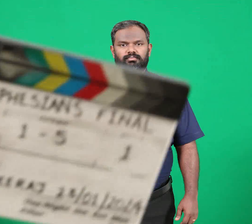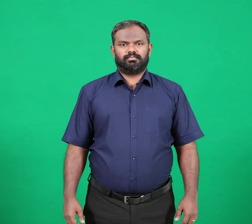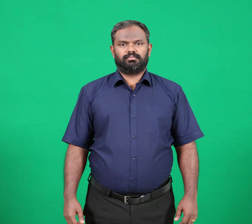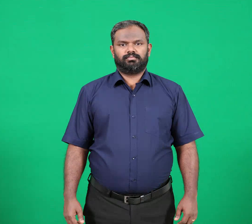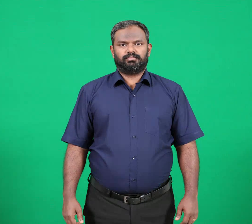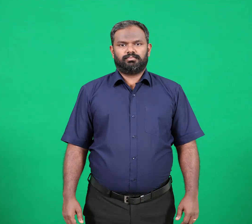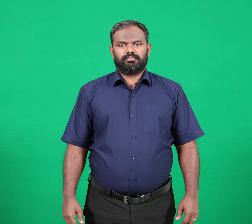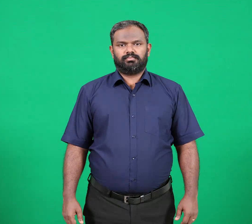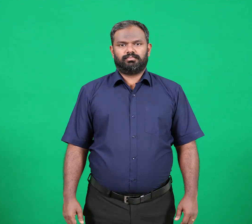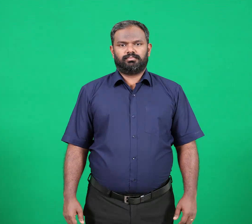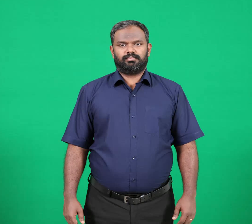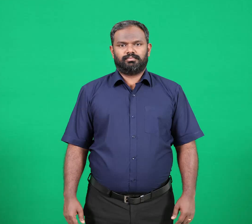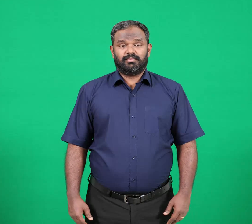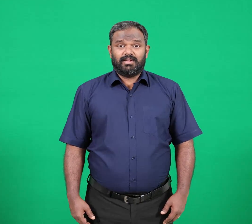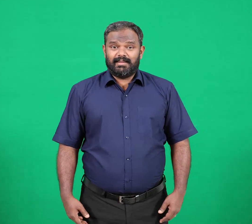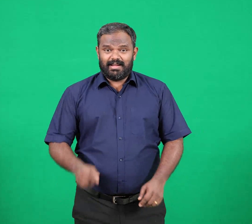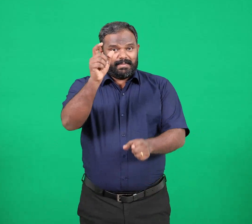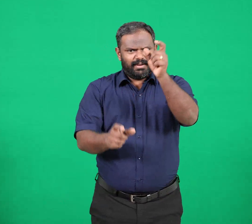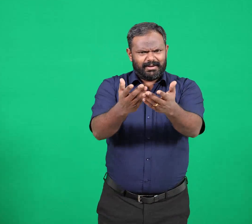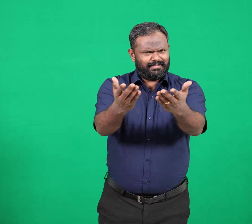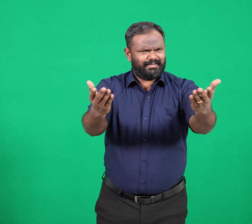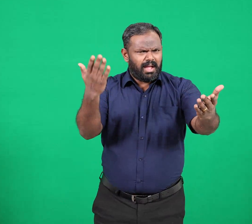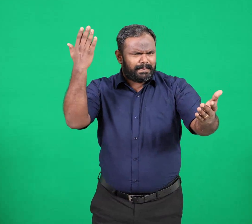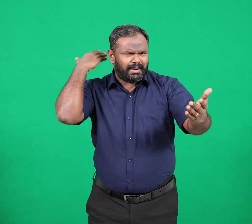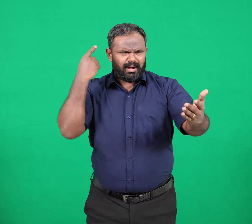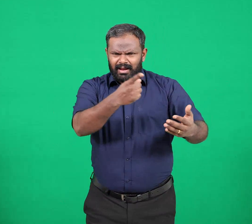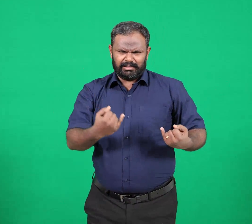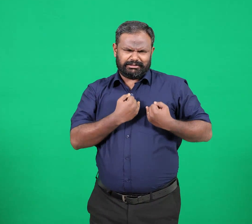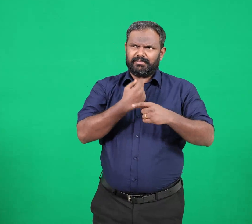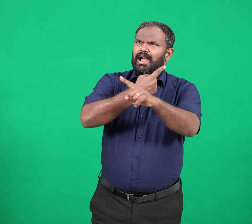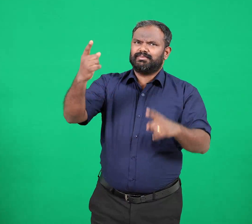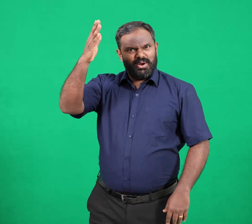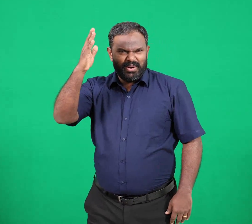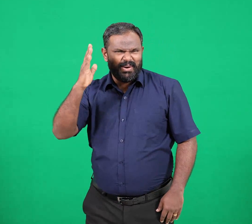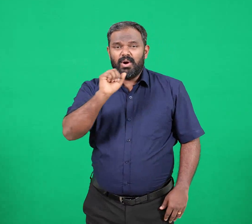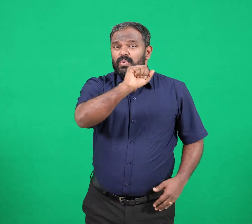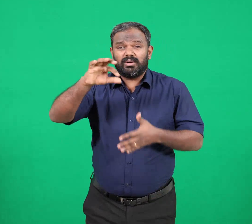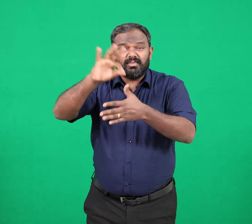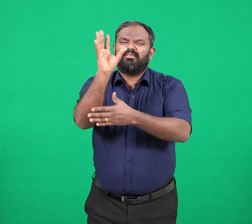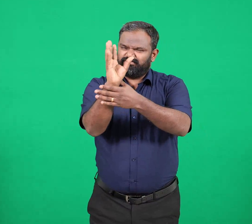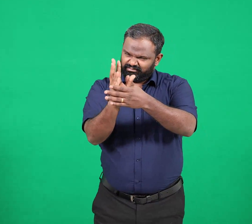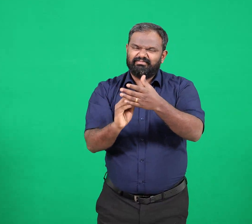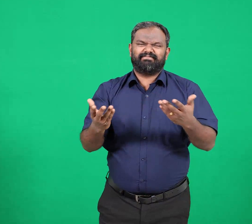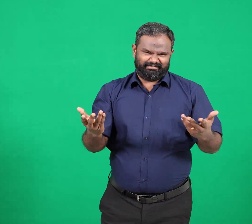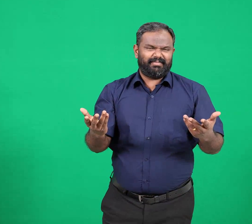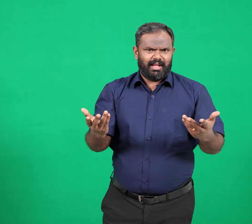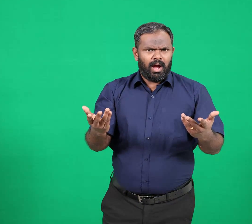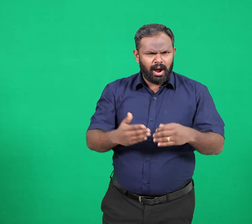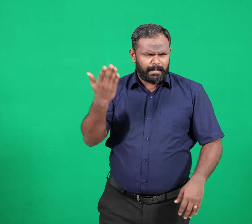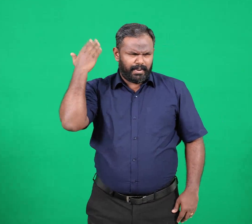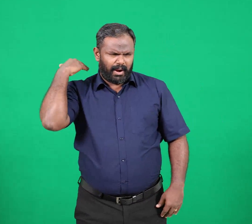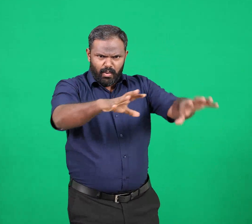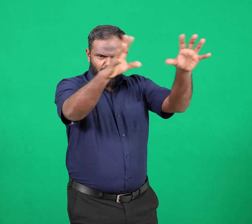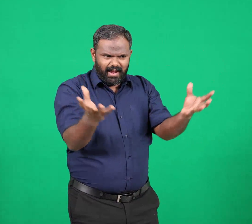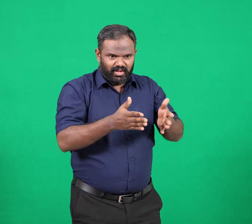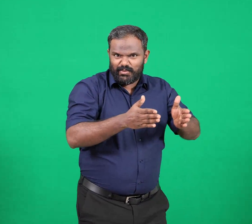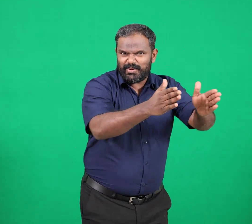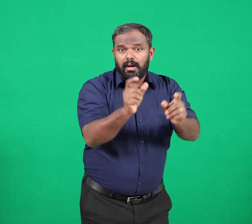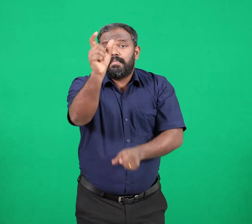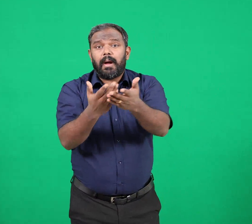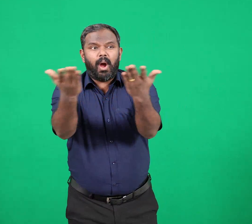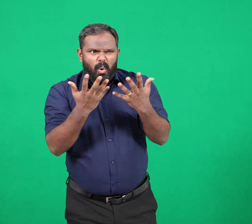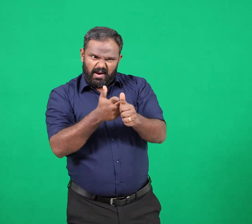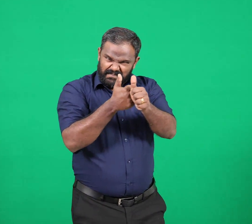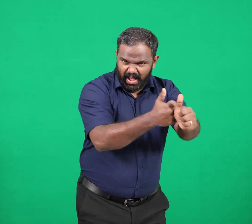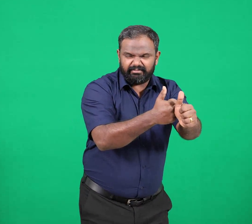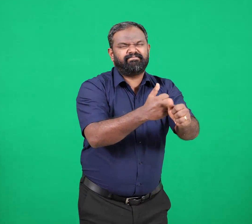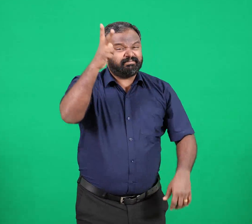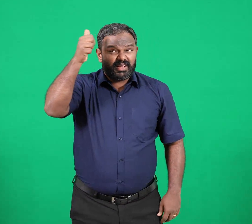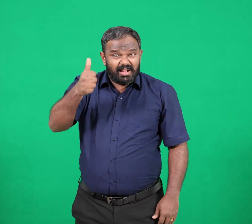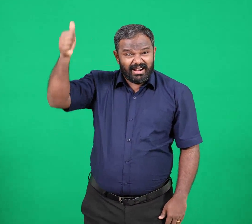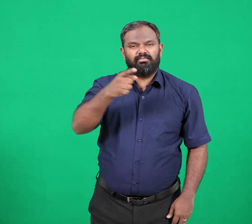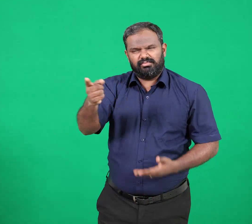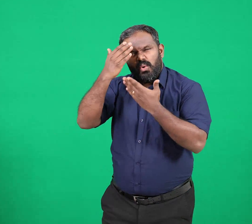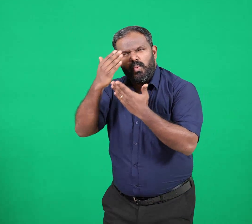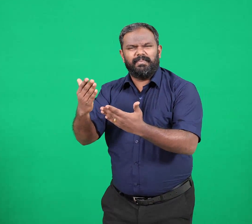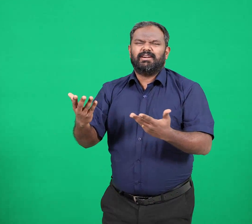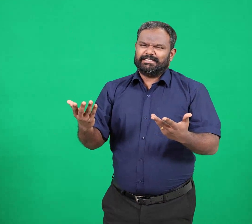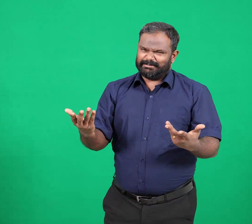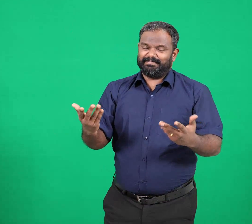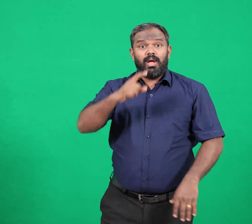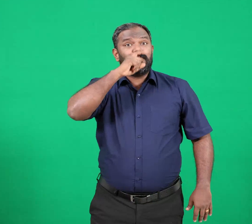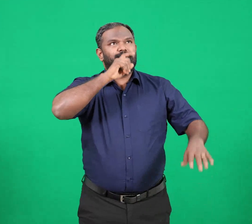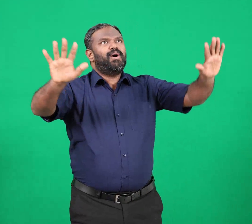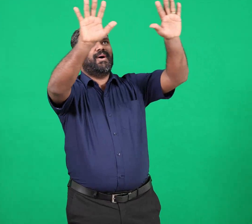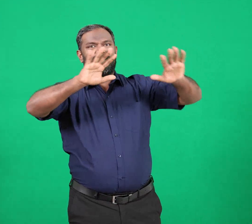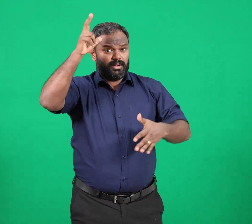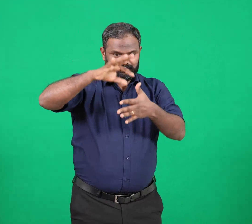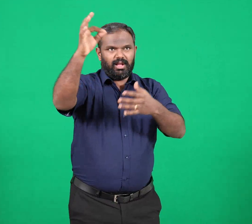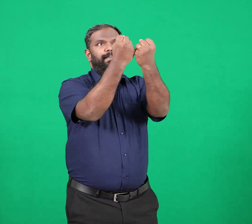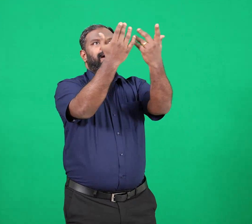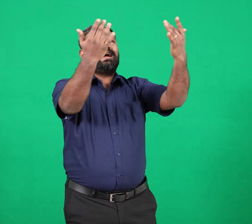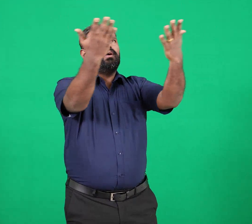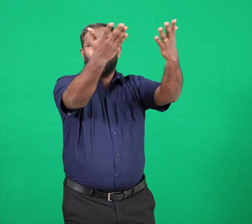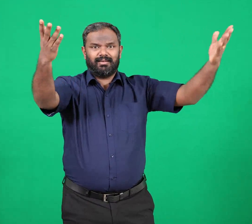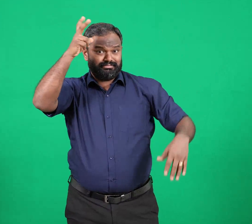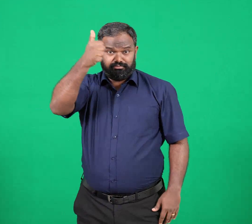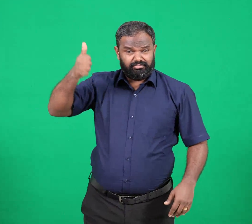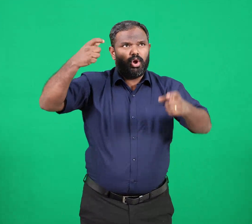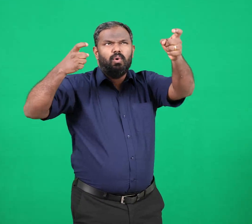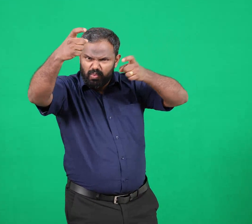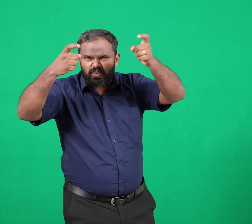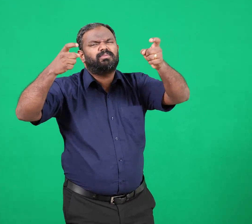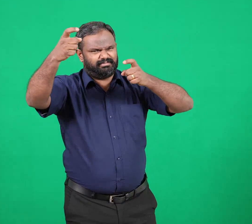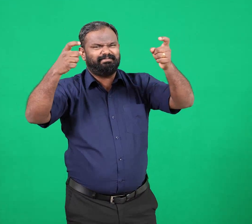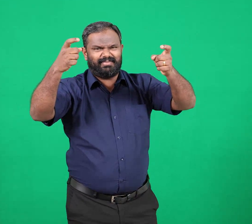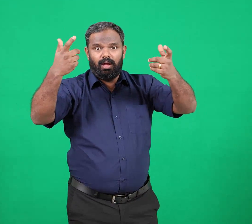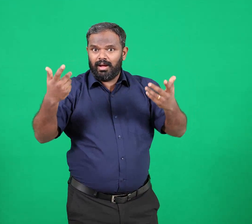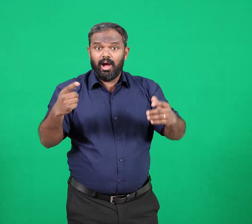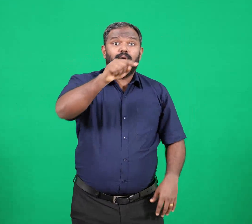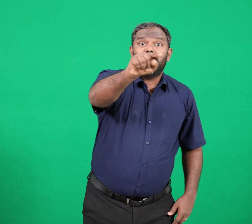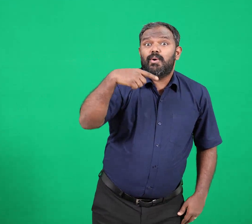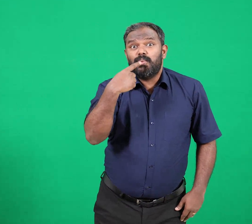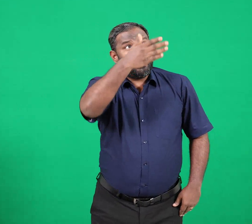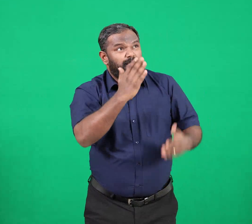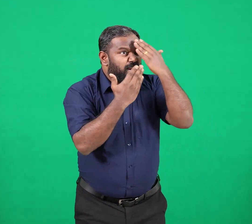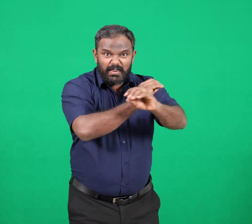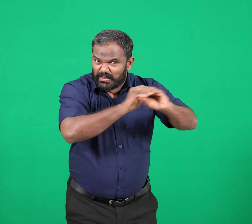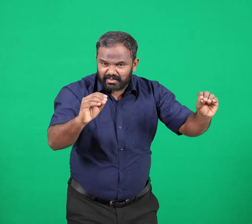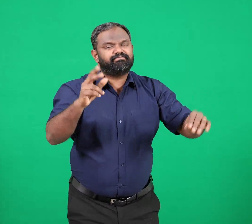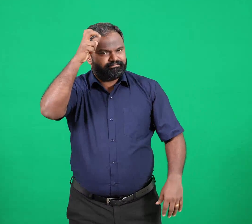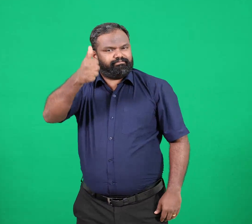And you were dead in your trespasses and sins, in which you used to walk when you conformed to the ways of this world and of the ruler of the power of the air, the spirit who is now at work in the sons of disobedience.